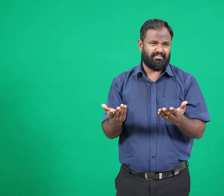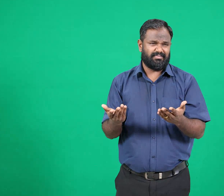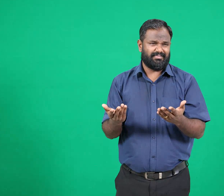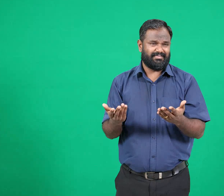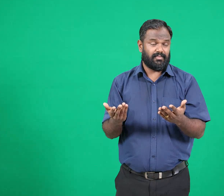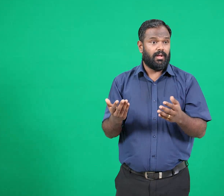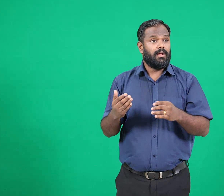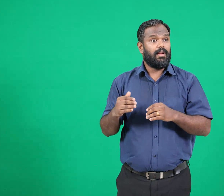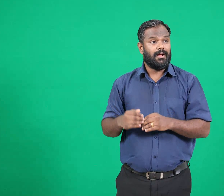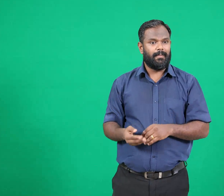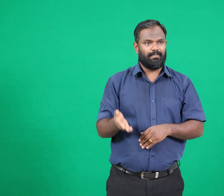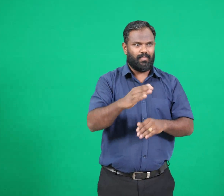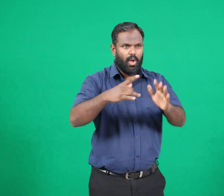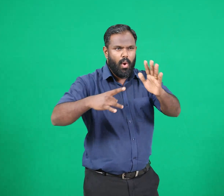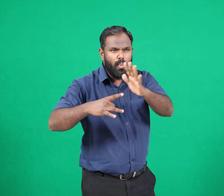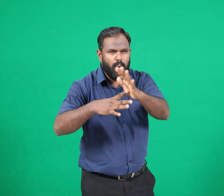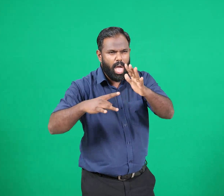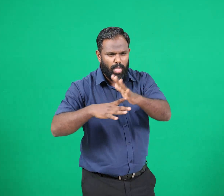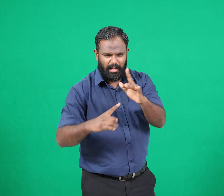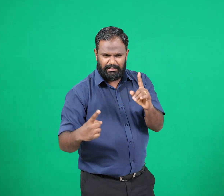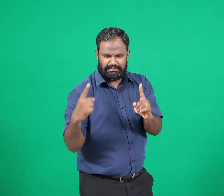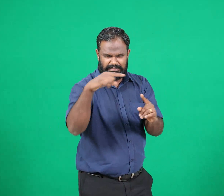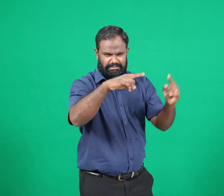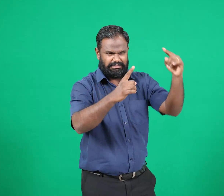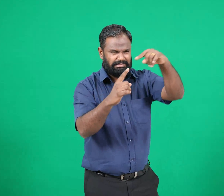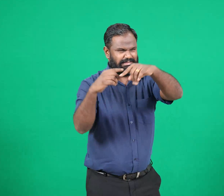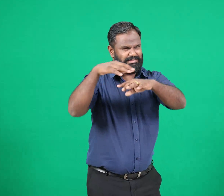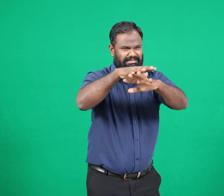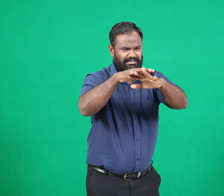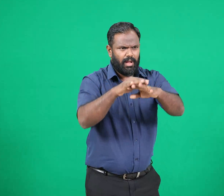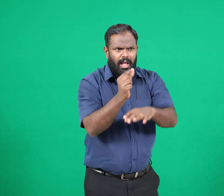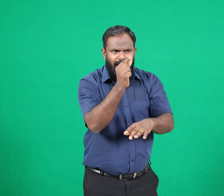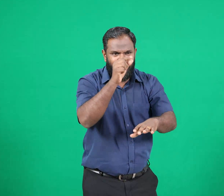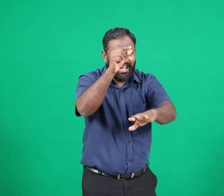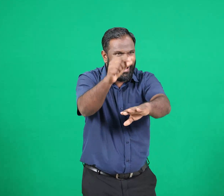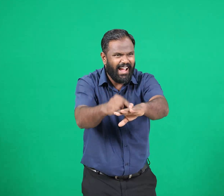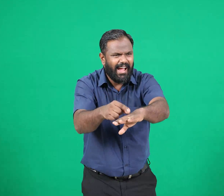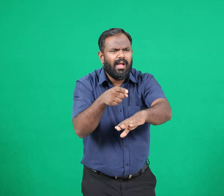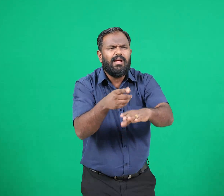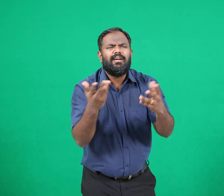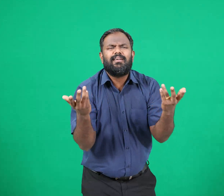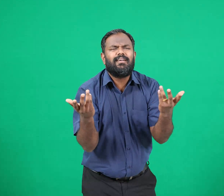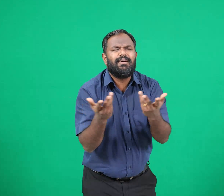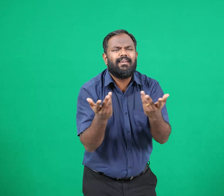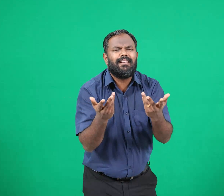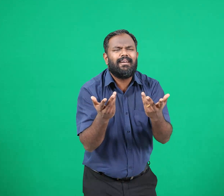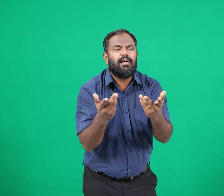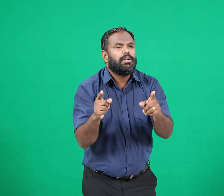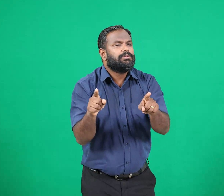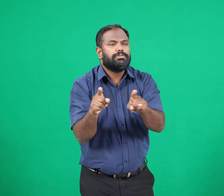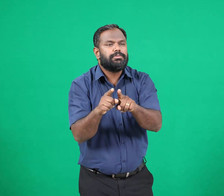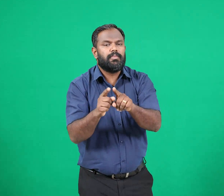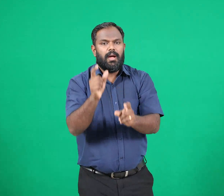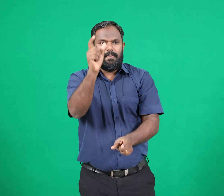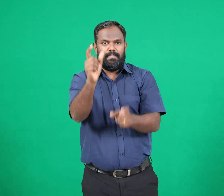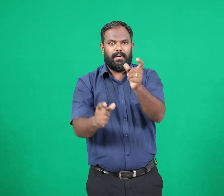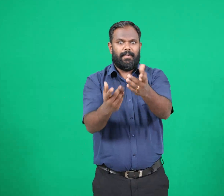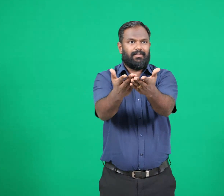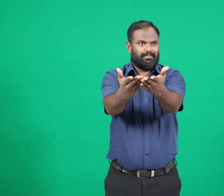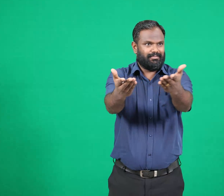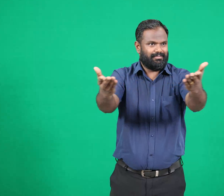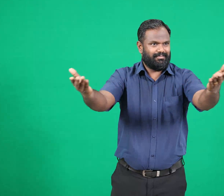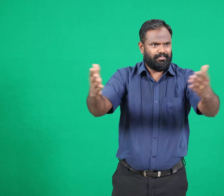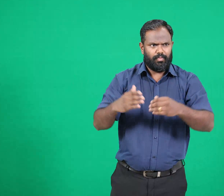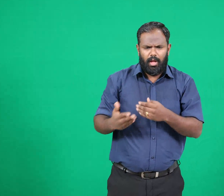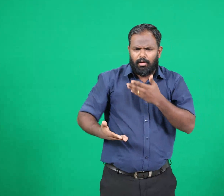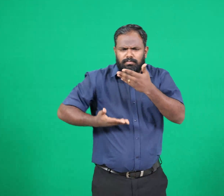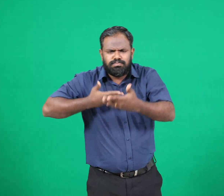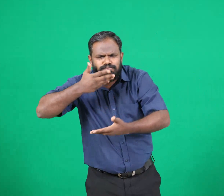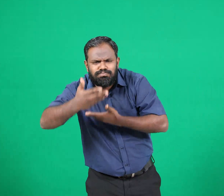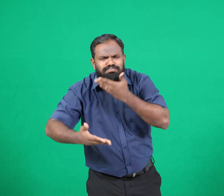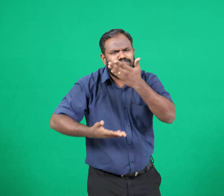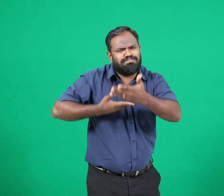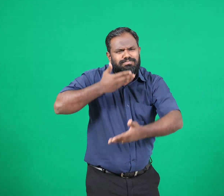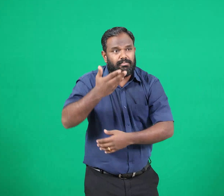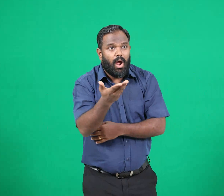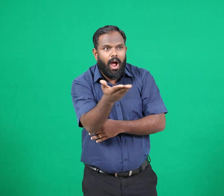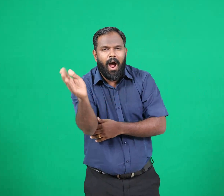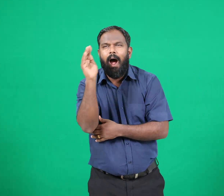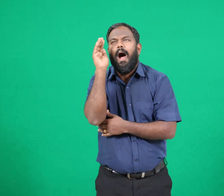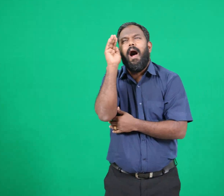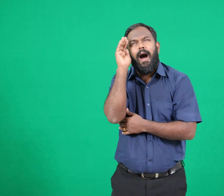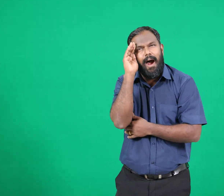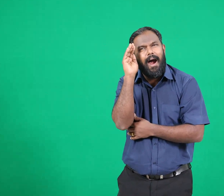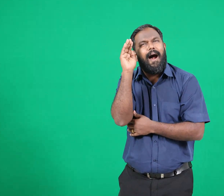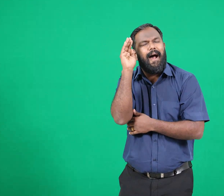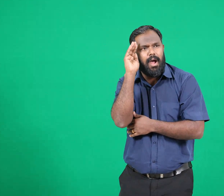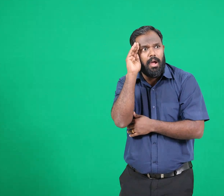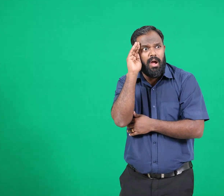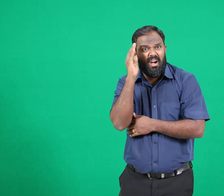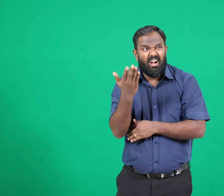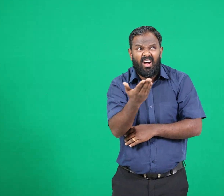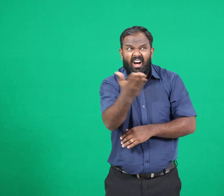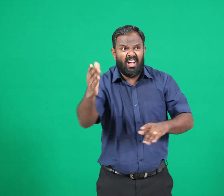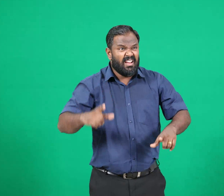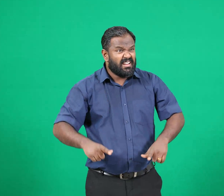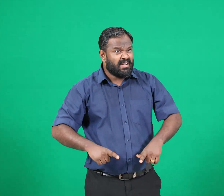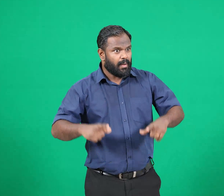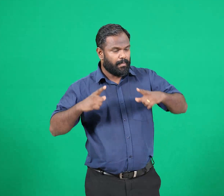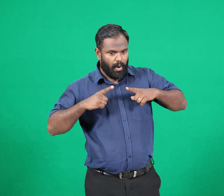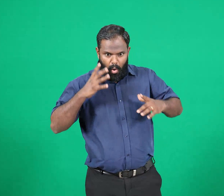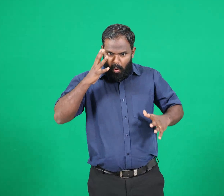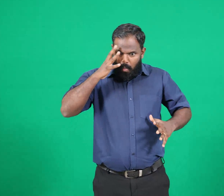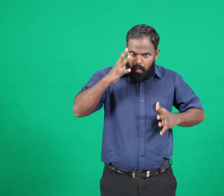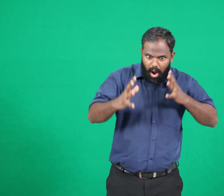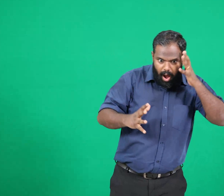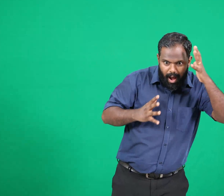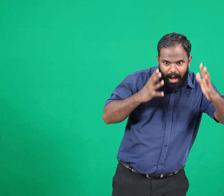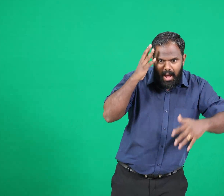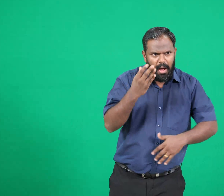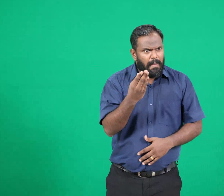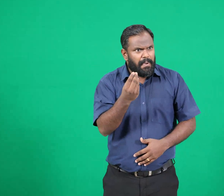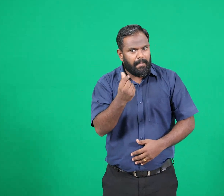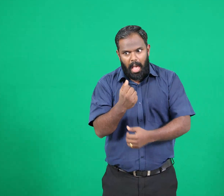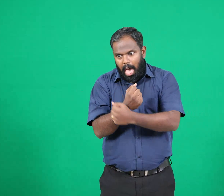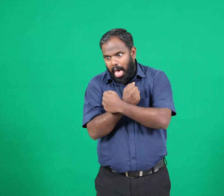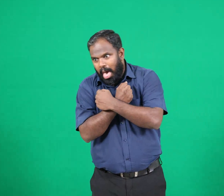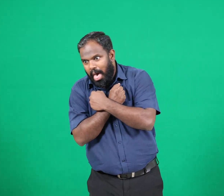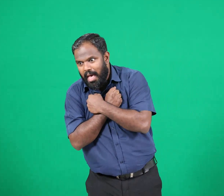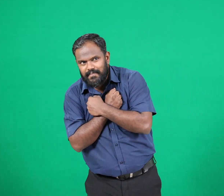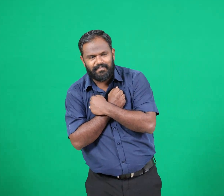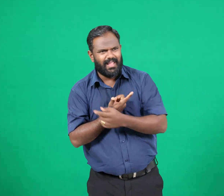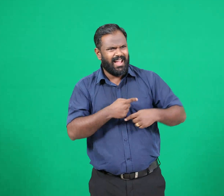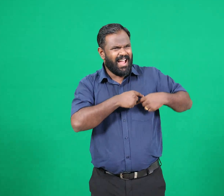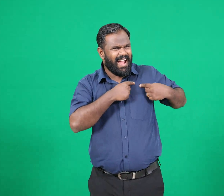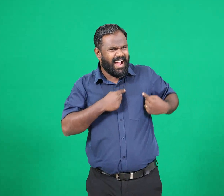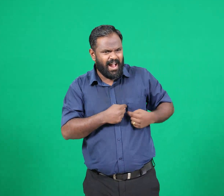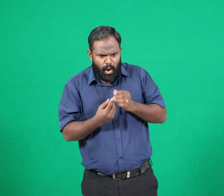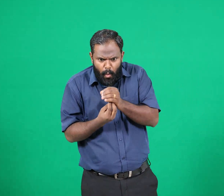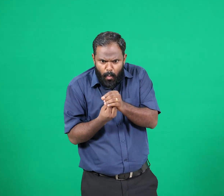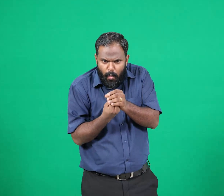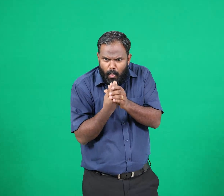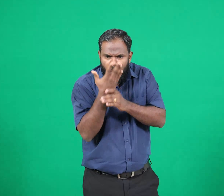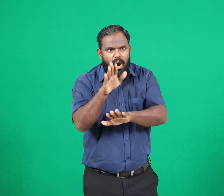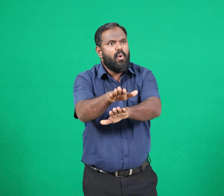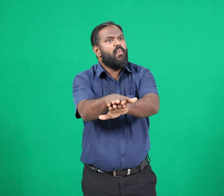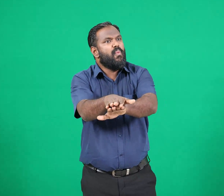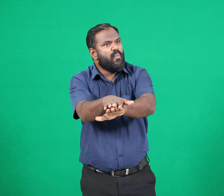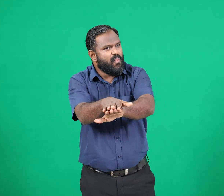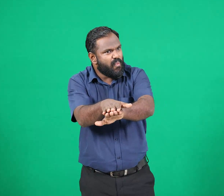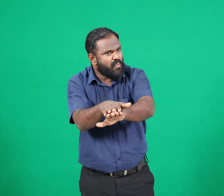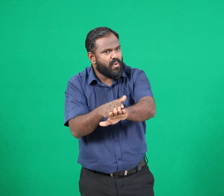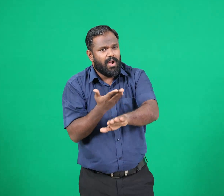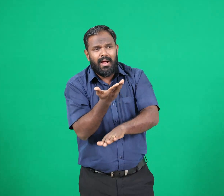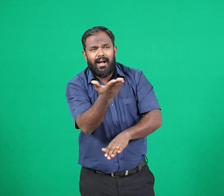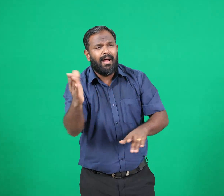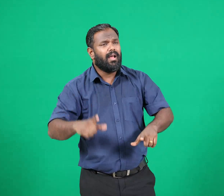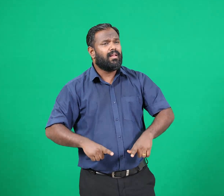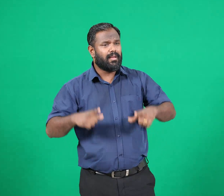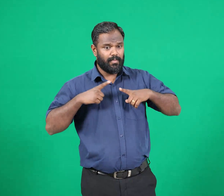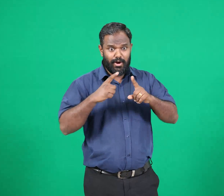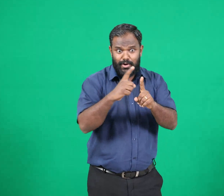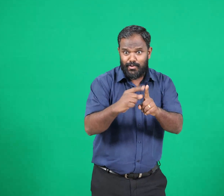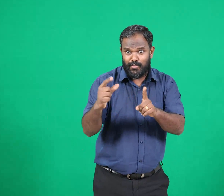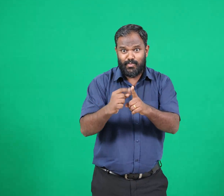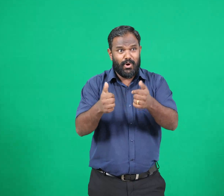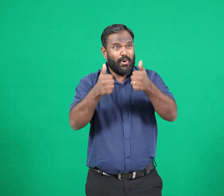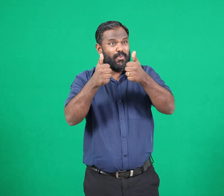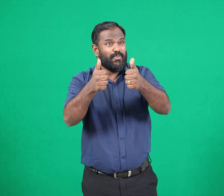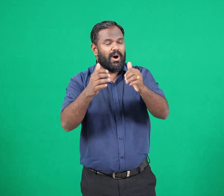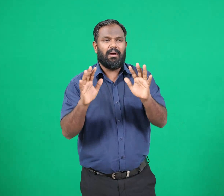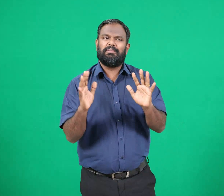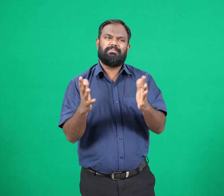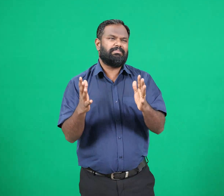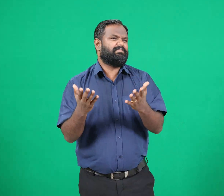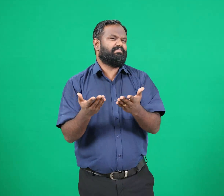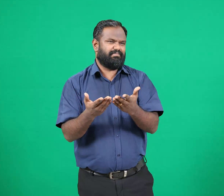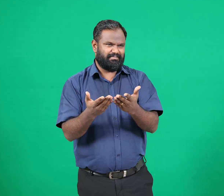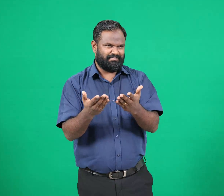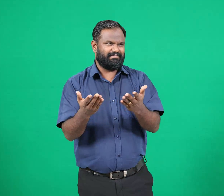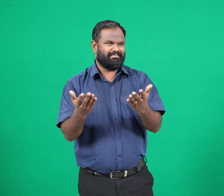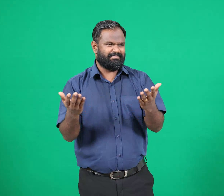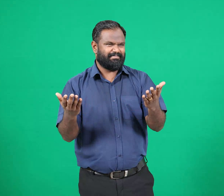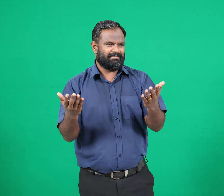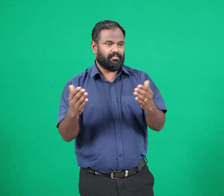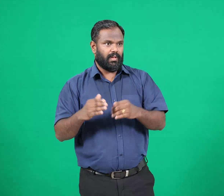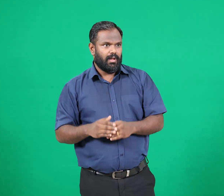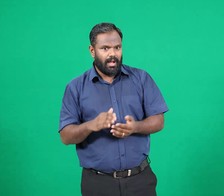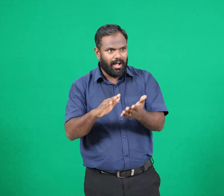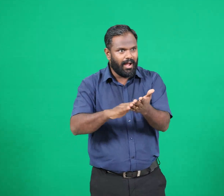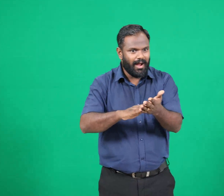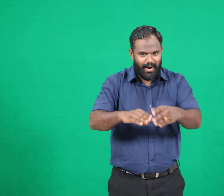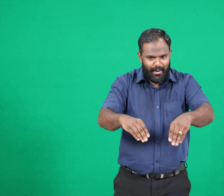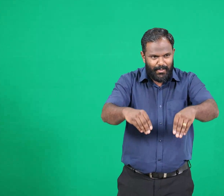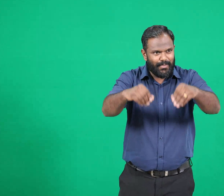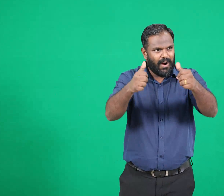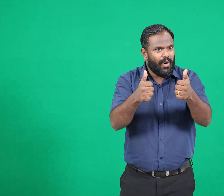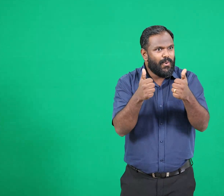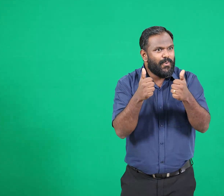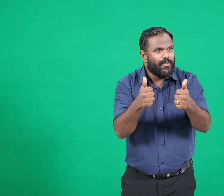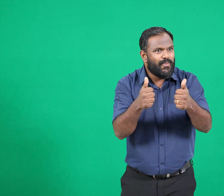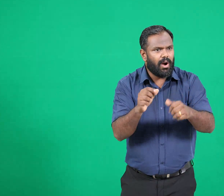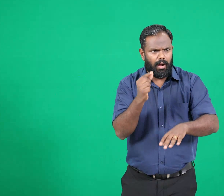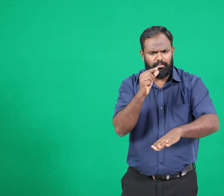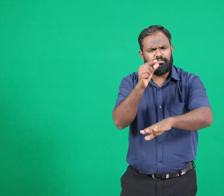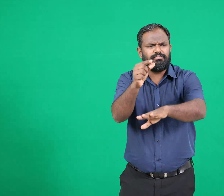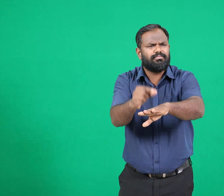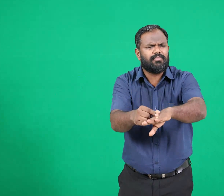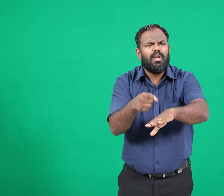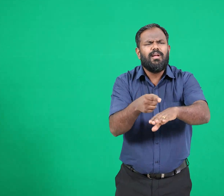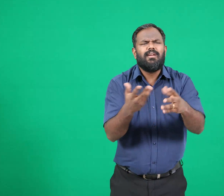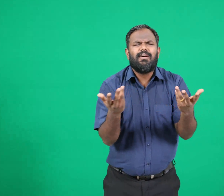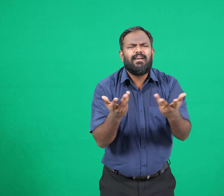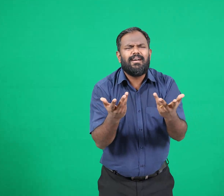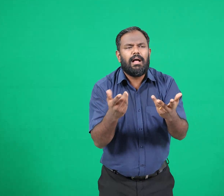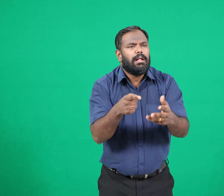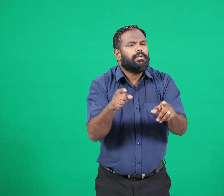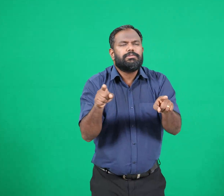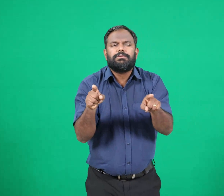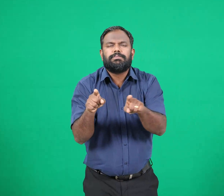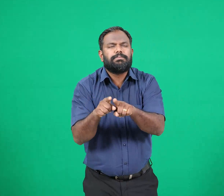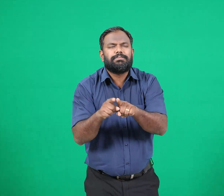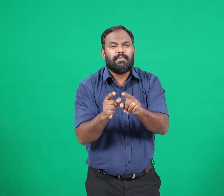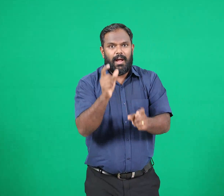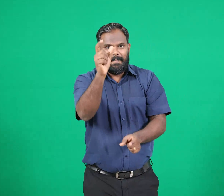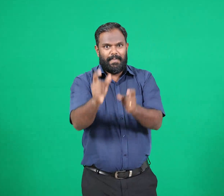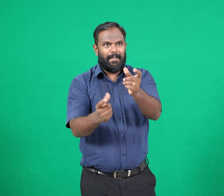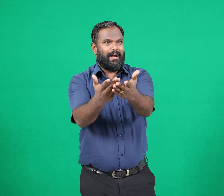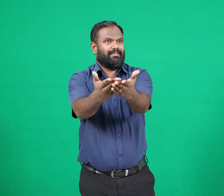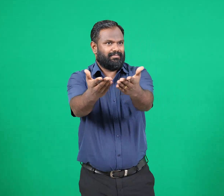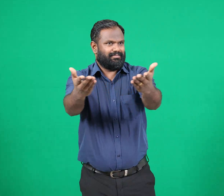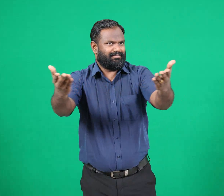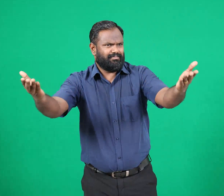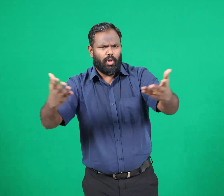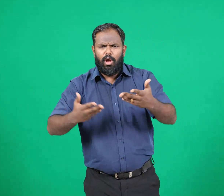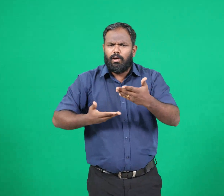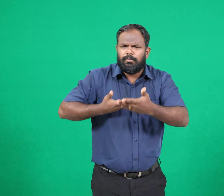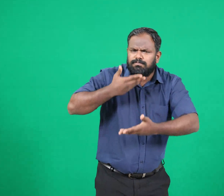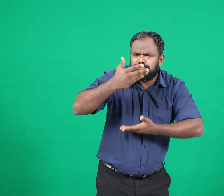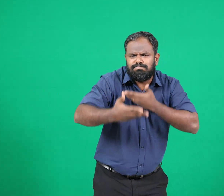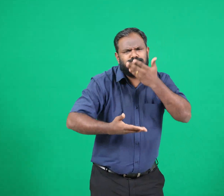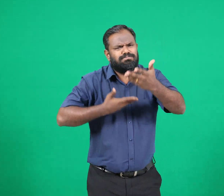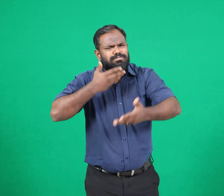The seed sown among the thorns is the one who hears the word, but the worries of this life and the deceitfulness of wealth choke the word, and it becomes unfruitful.